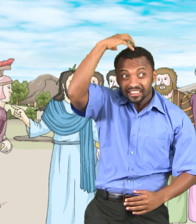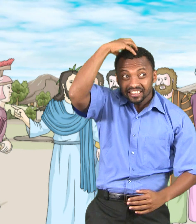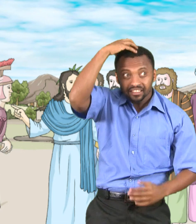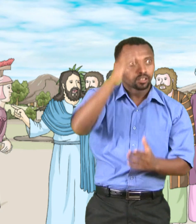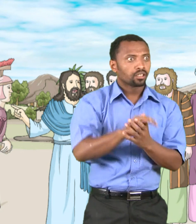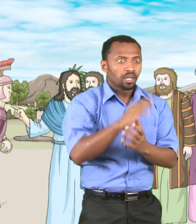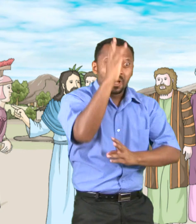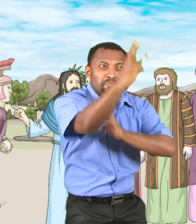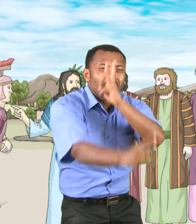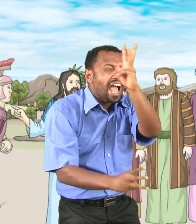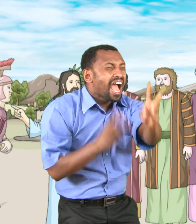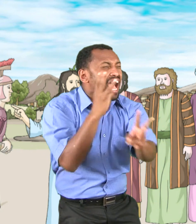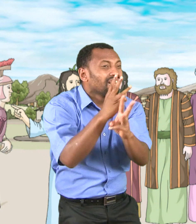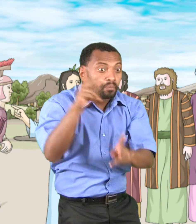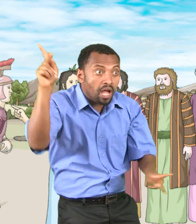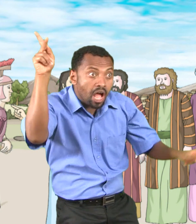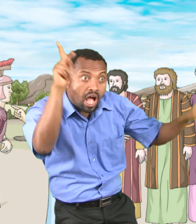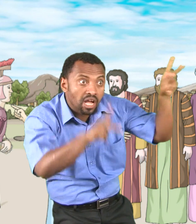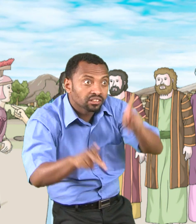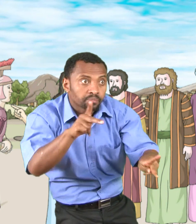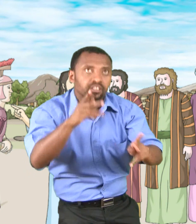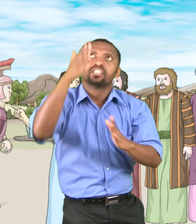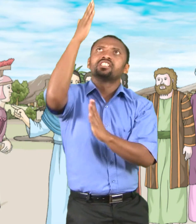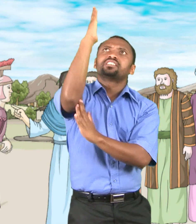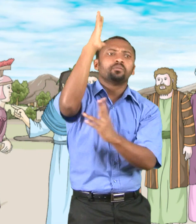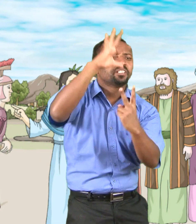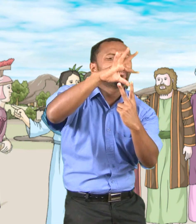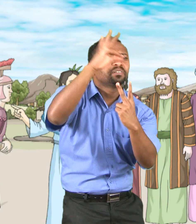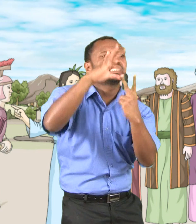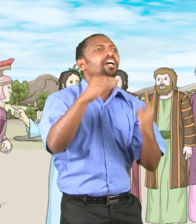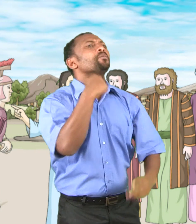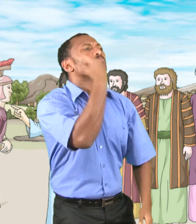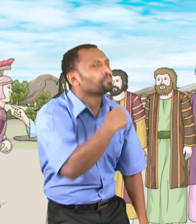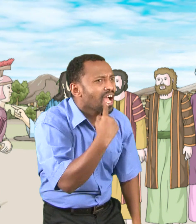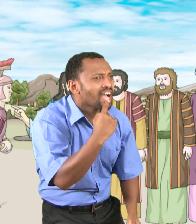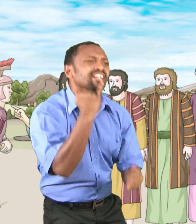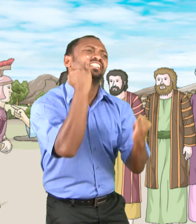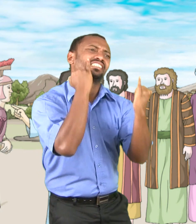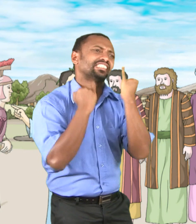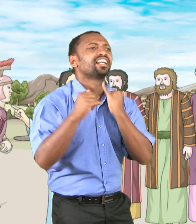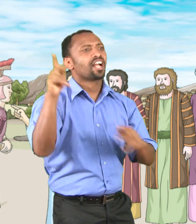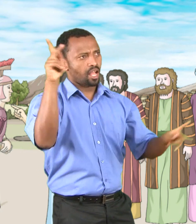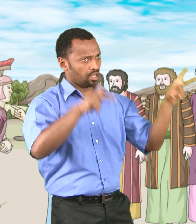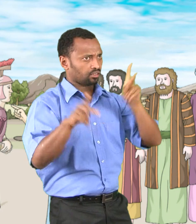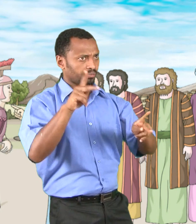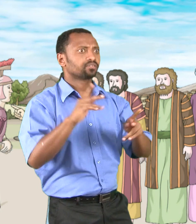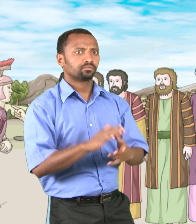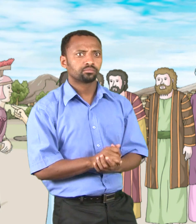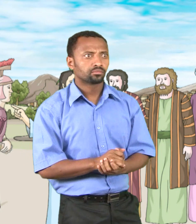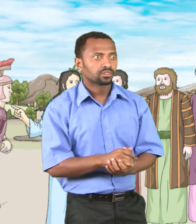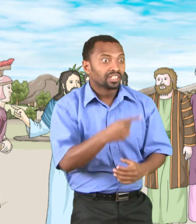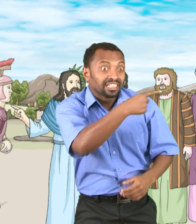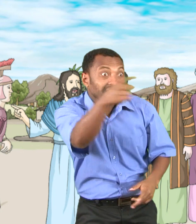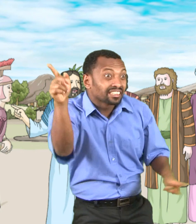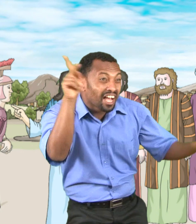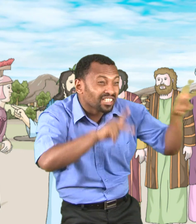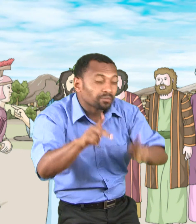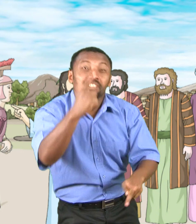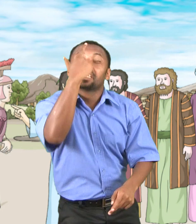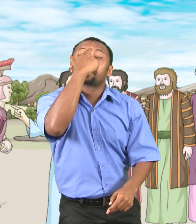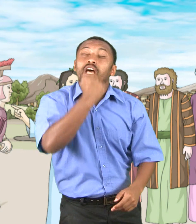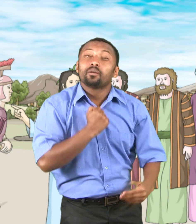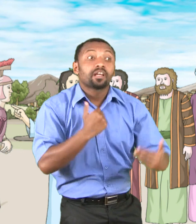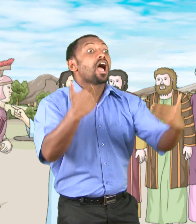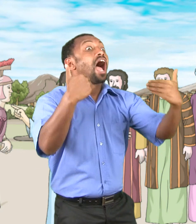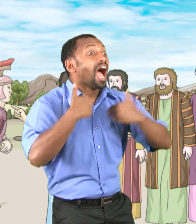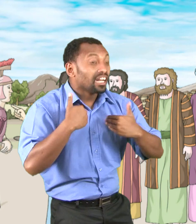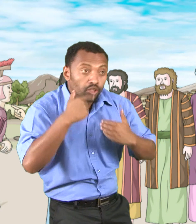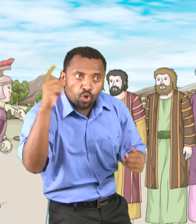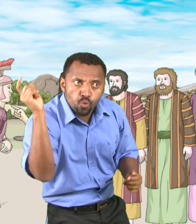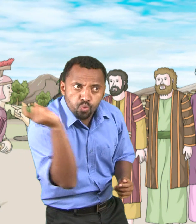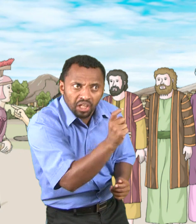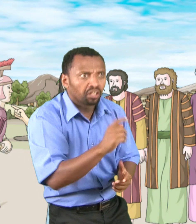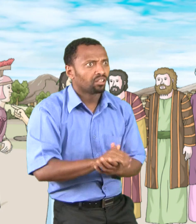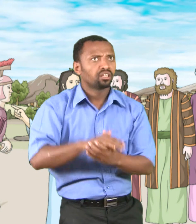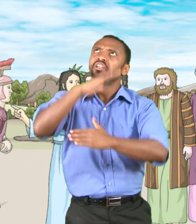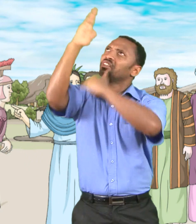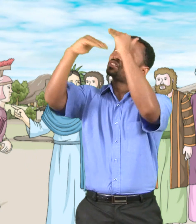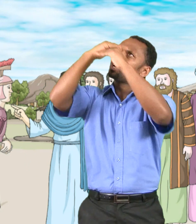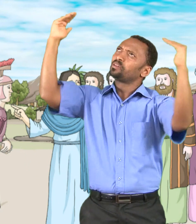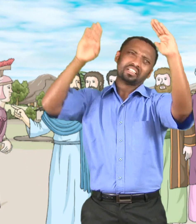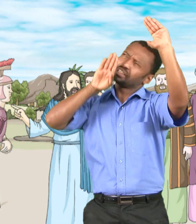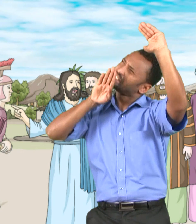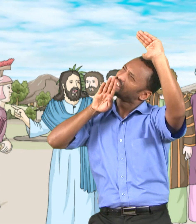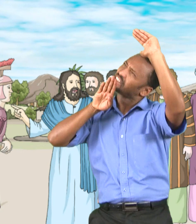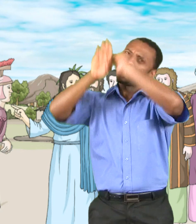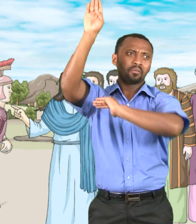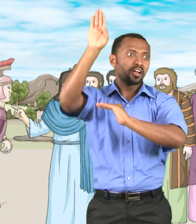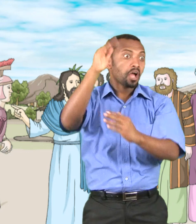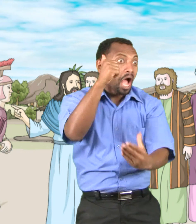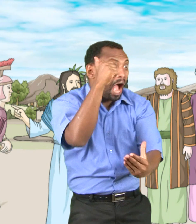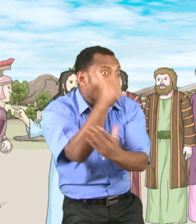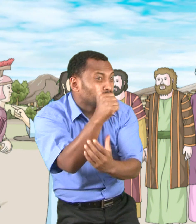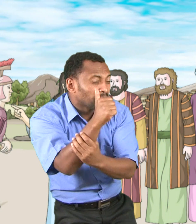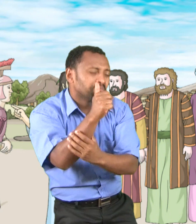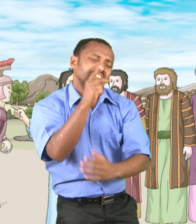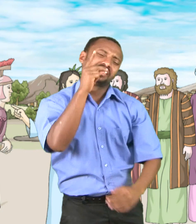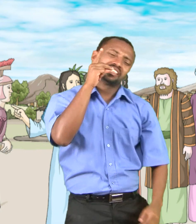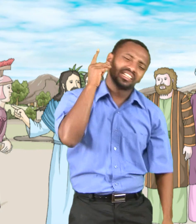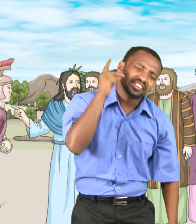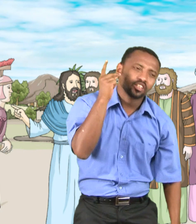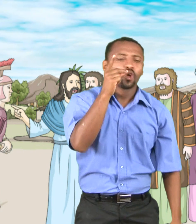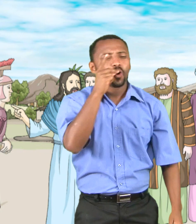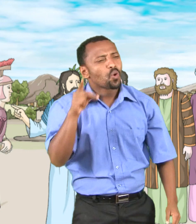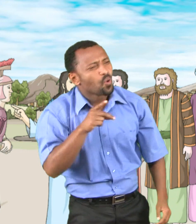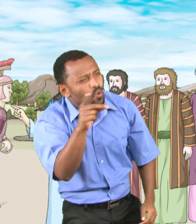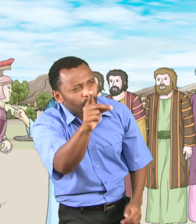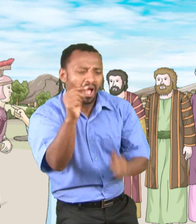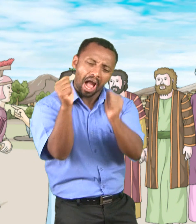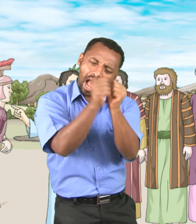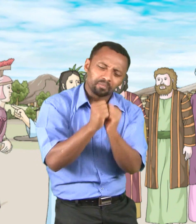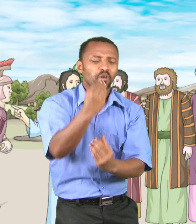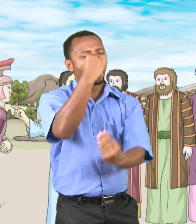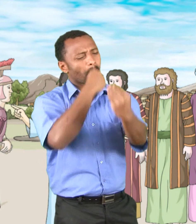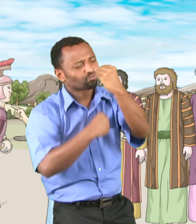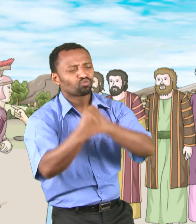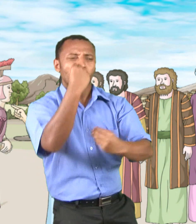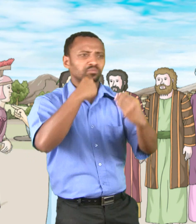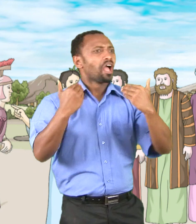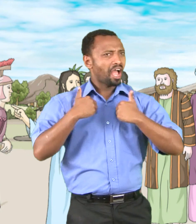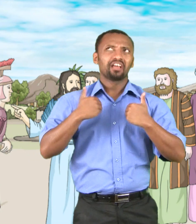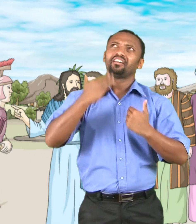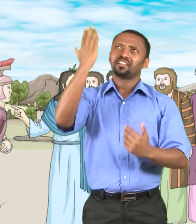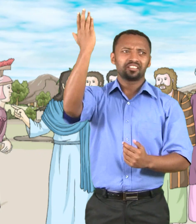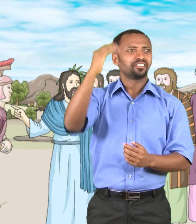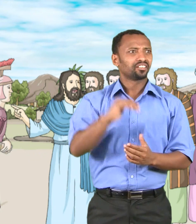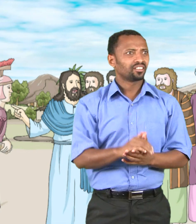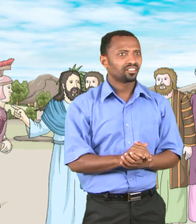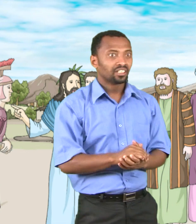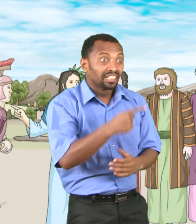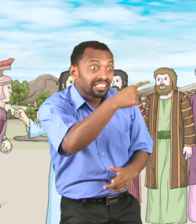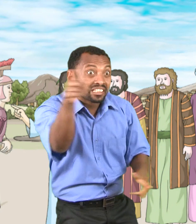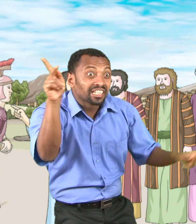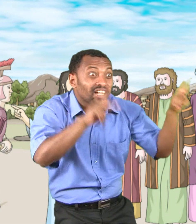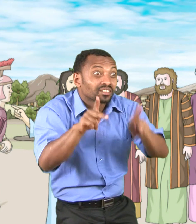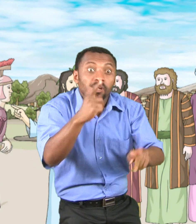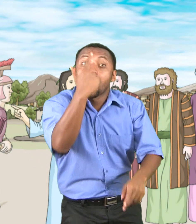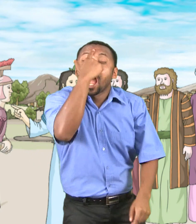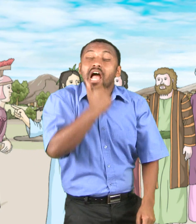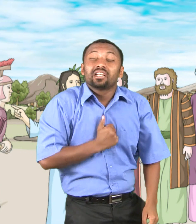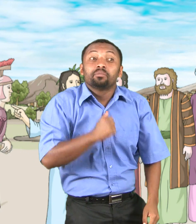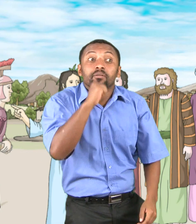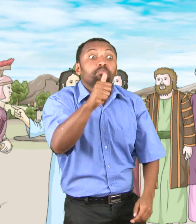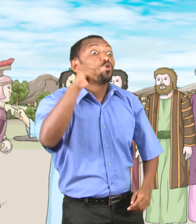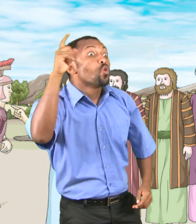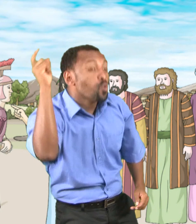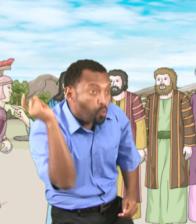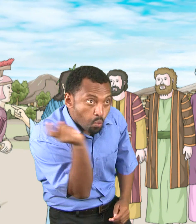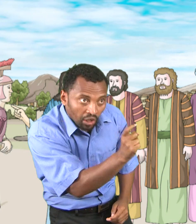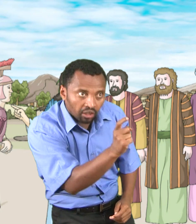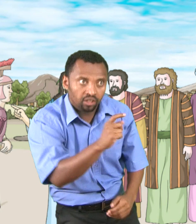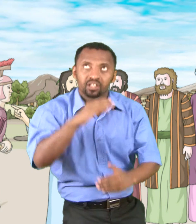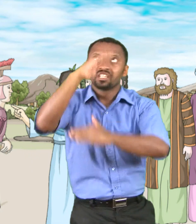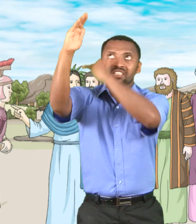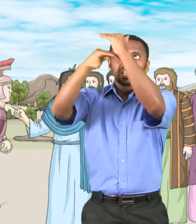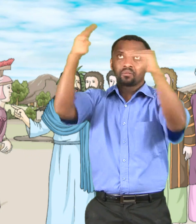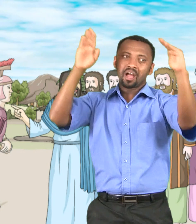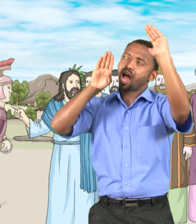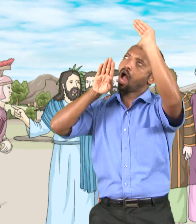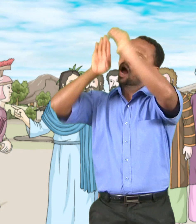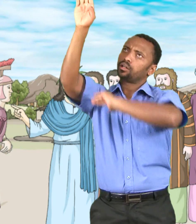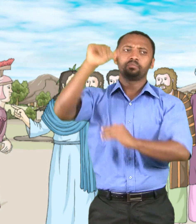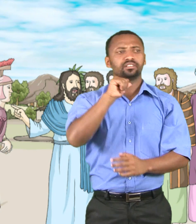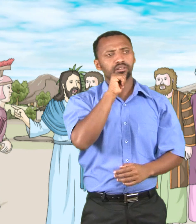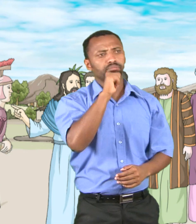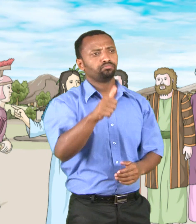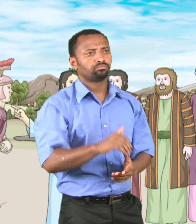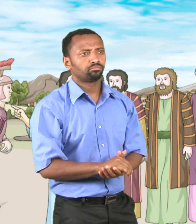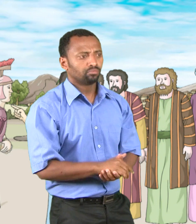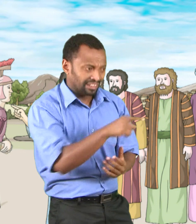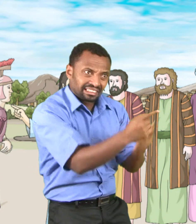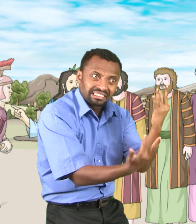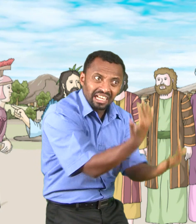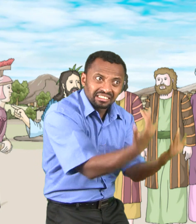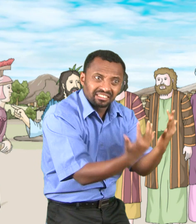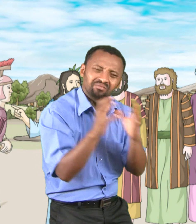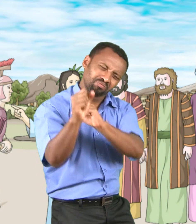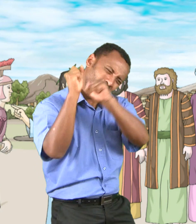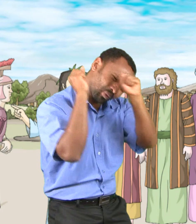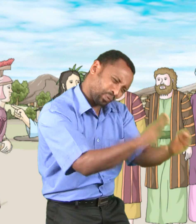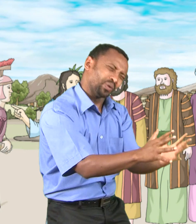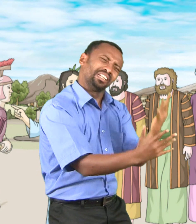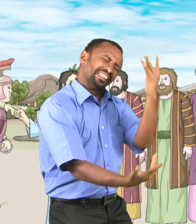I say to you that many will come from the east and the west to share the banquet with Abraham, Isaac, and Jacob in the kingdom of heaven.